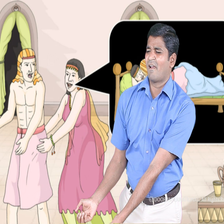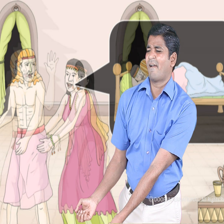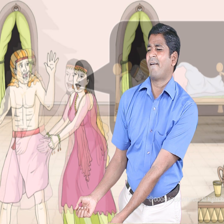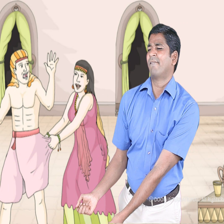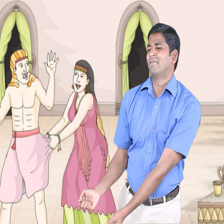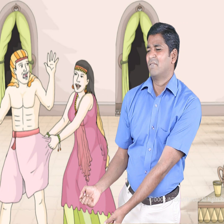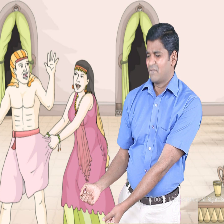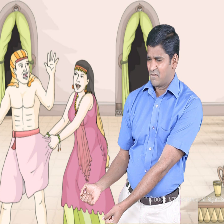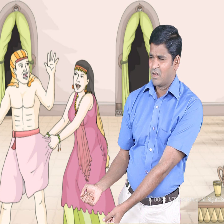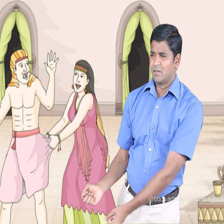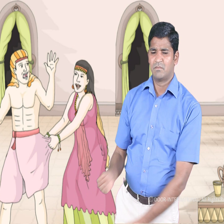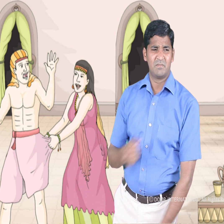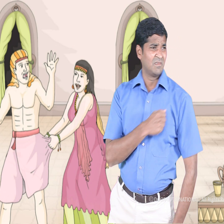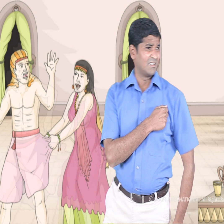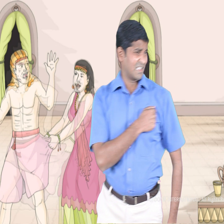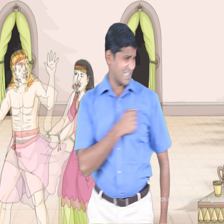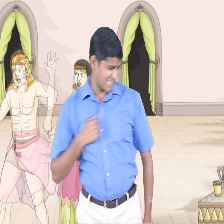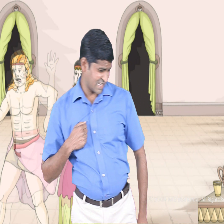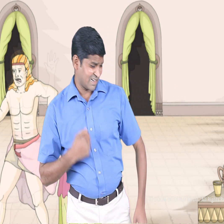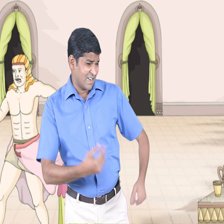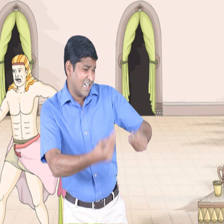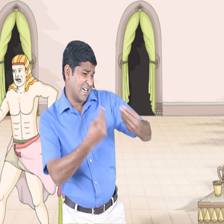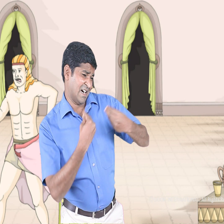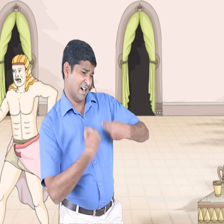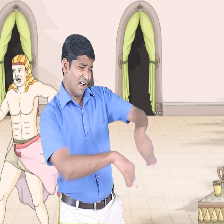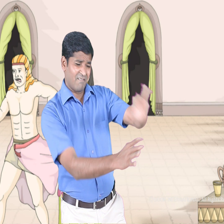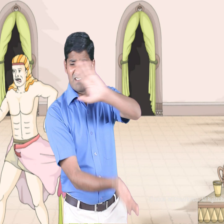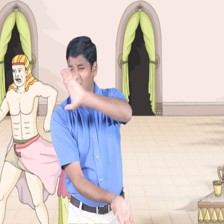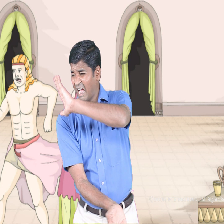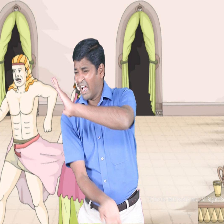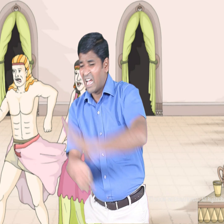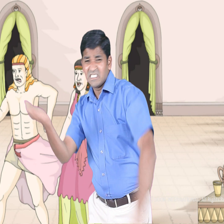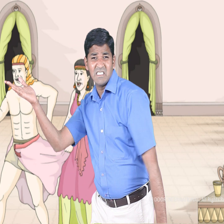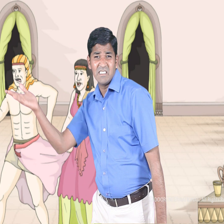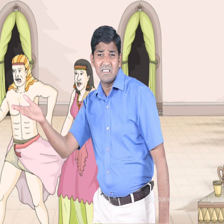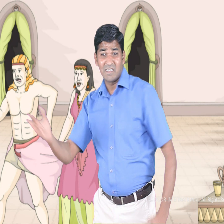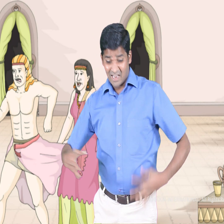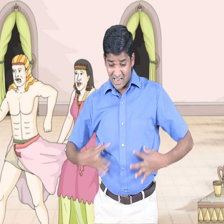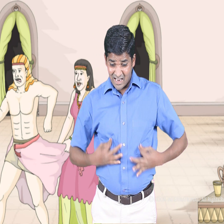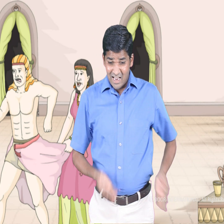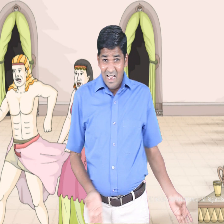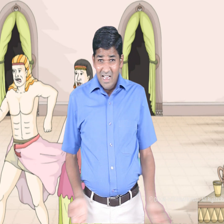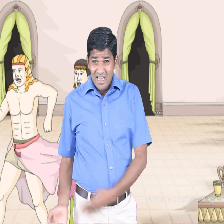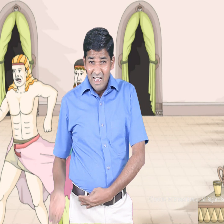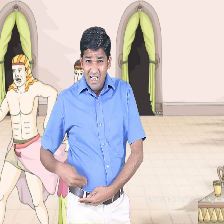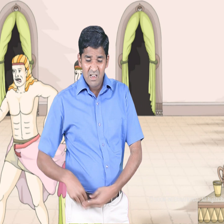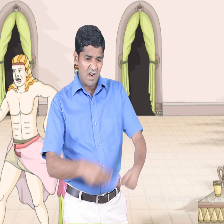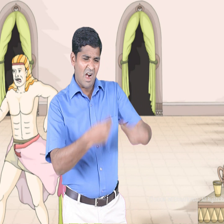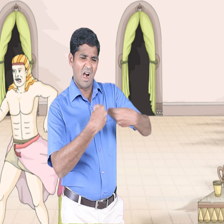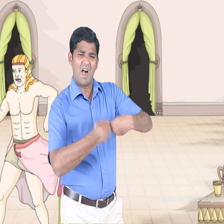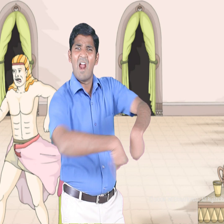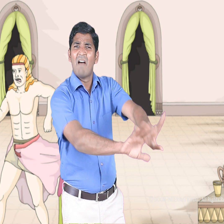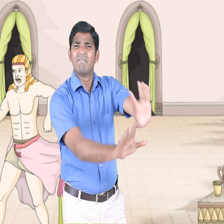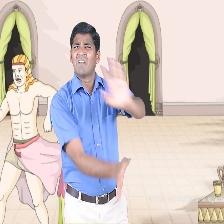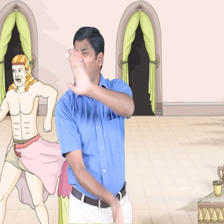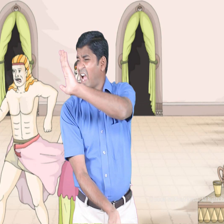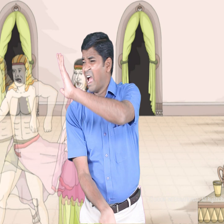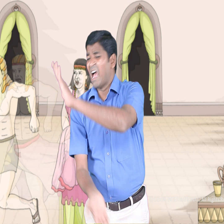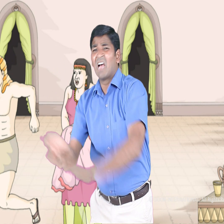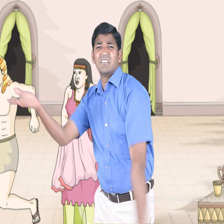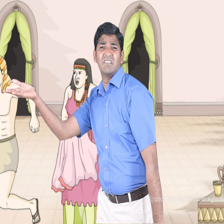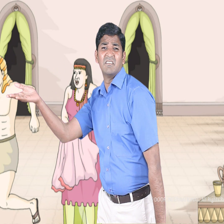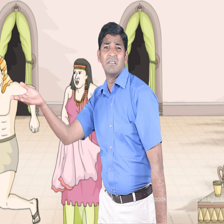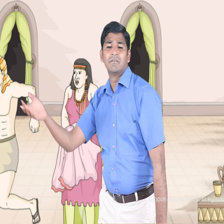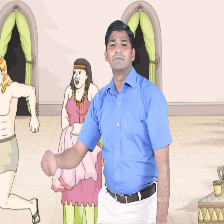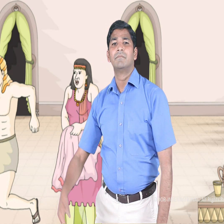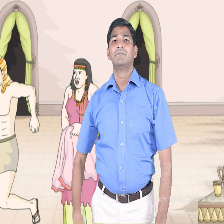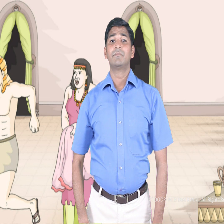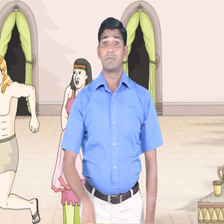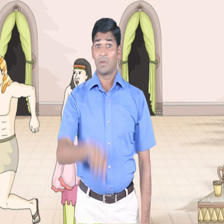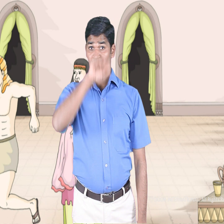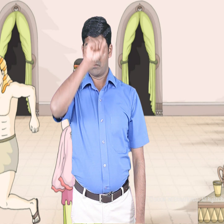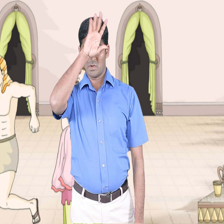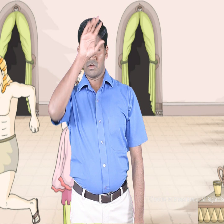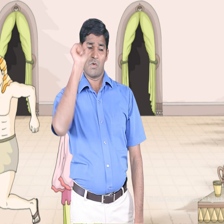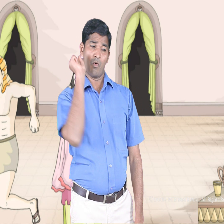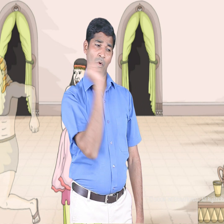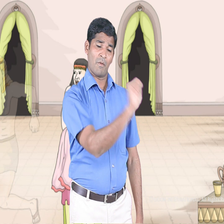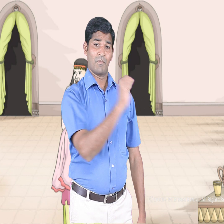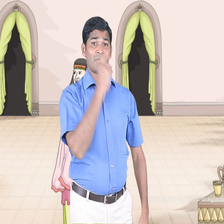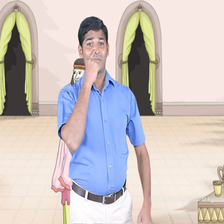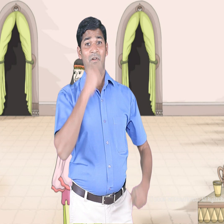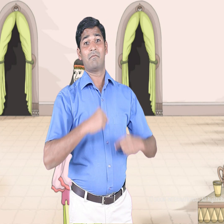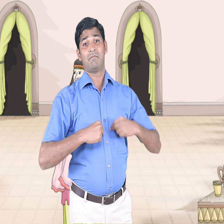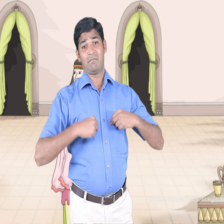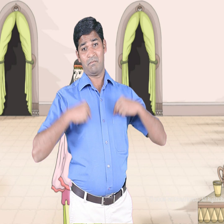But leaving his cloak in her hand, he escaped and ran outside.